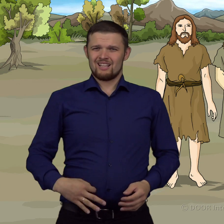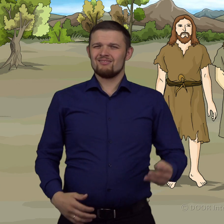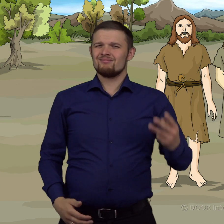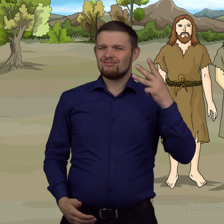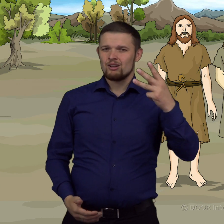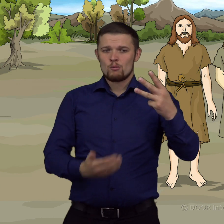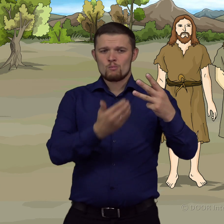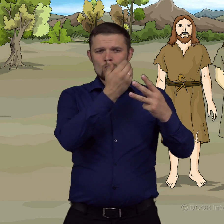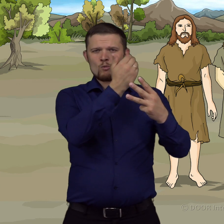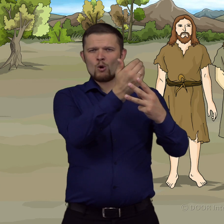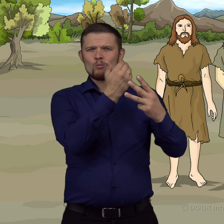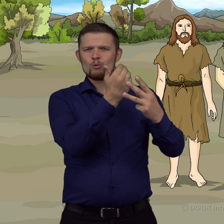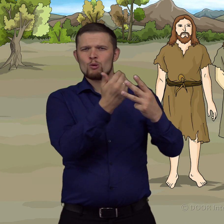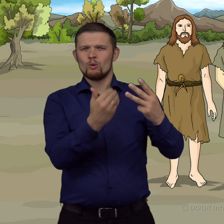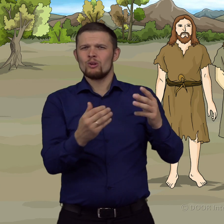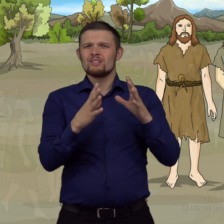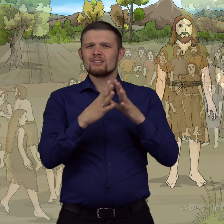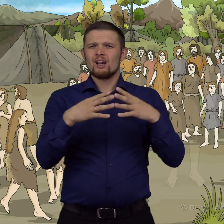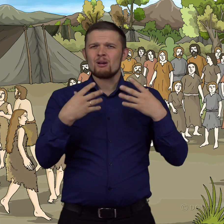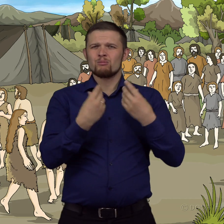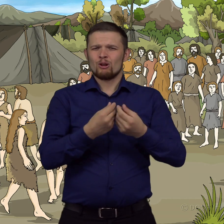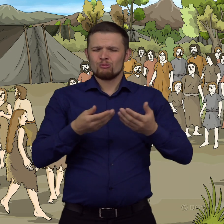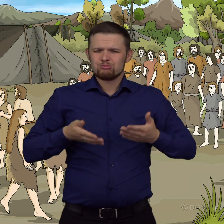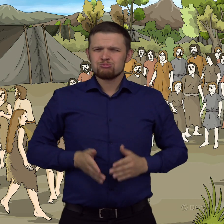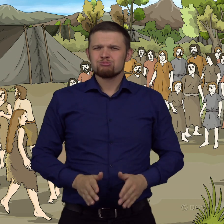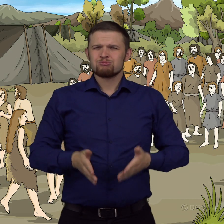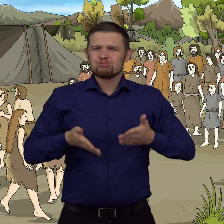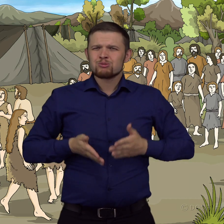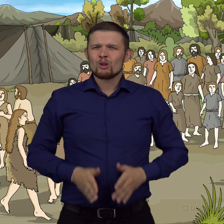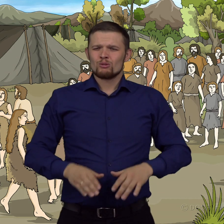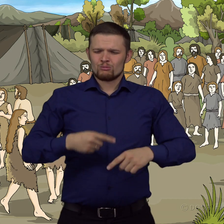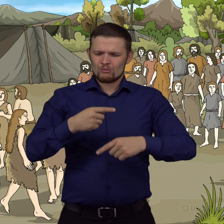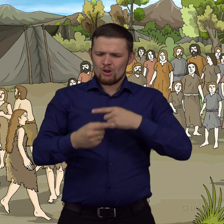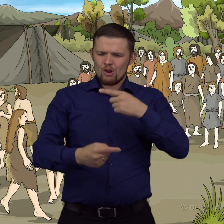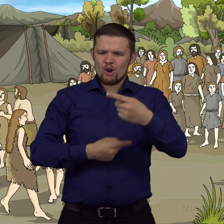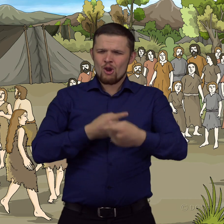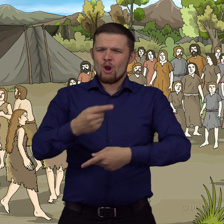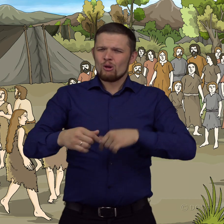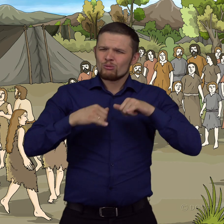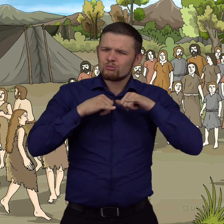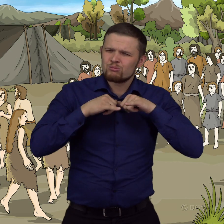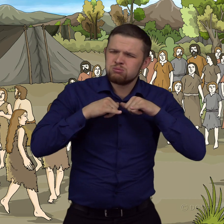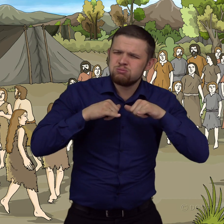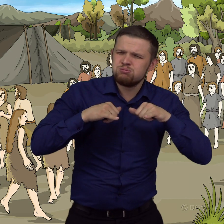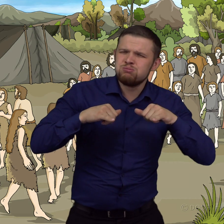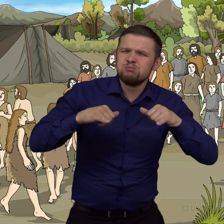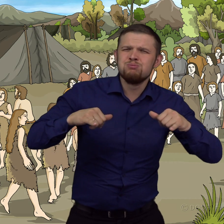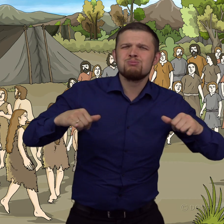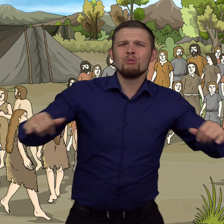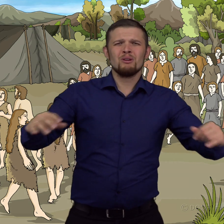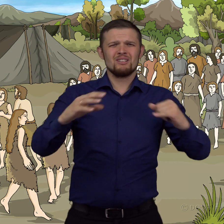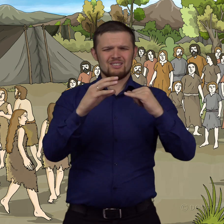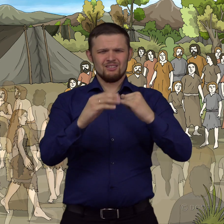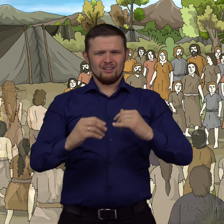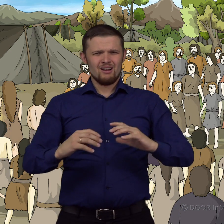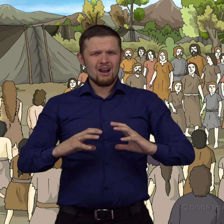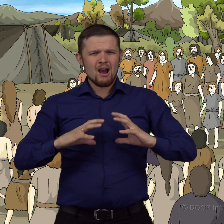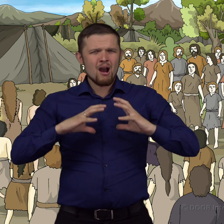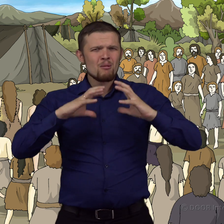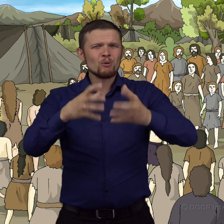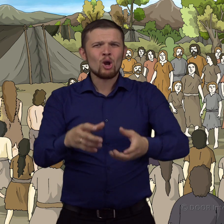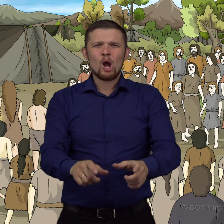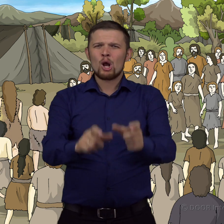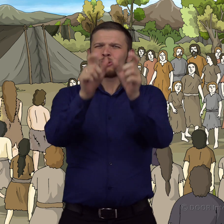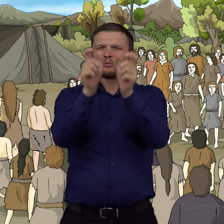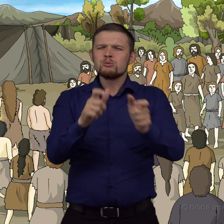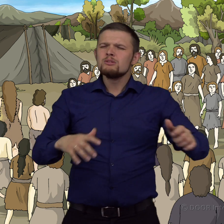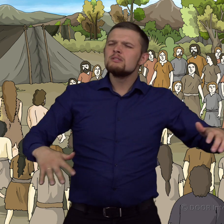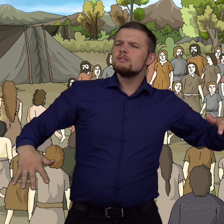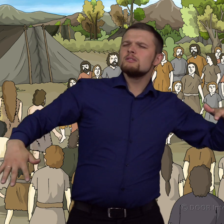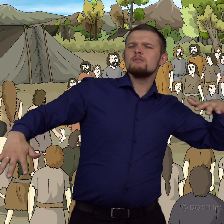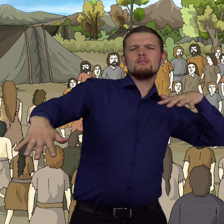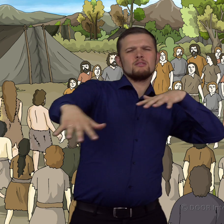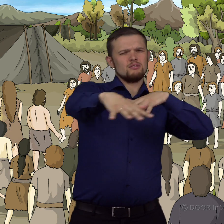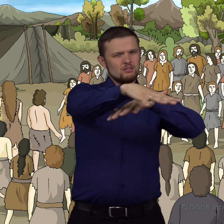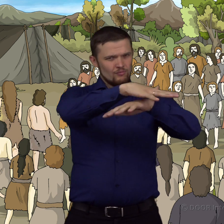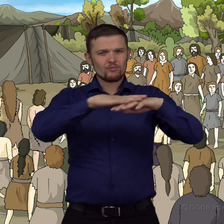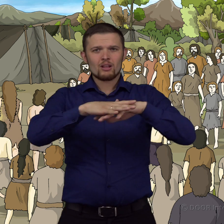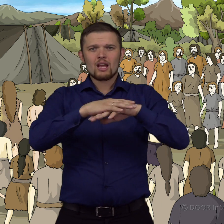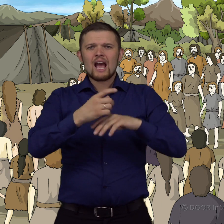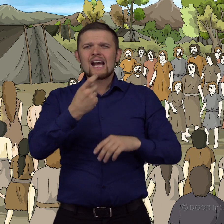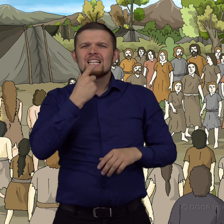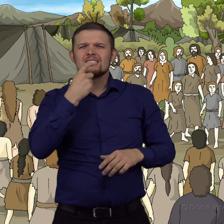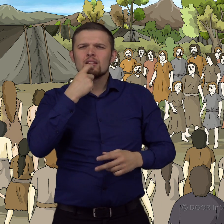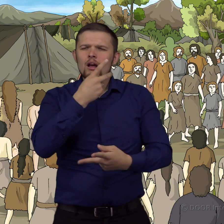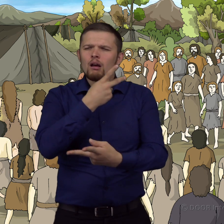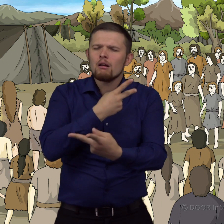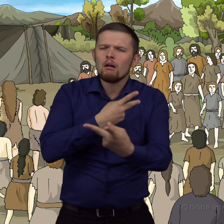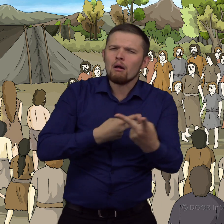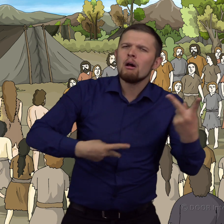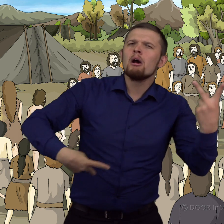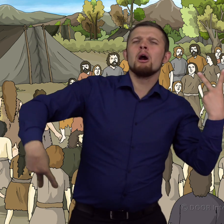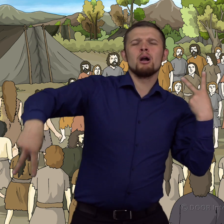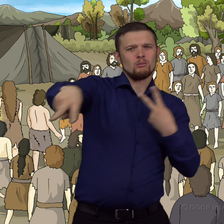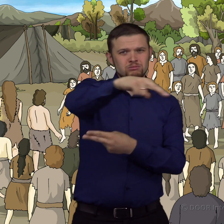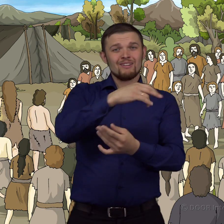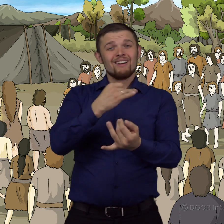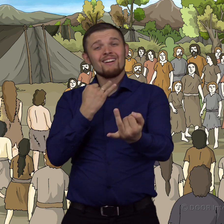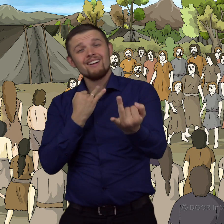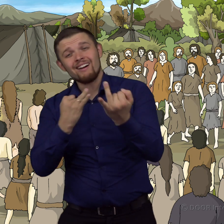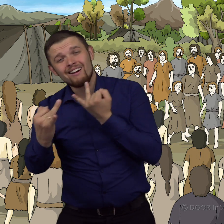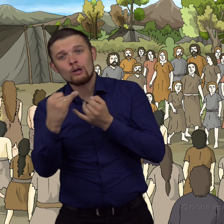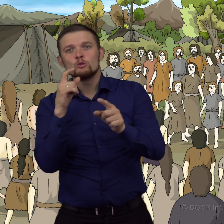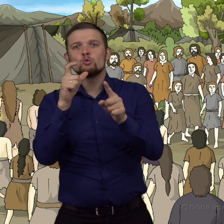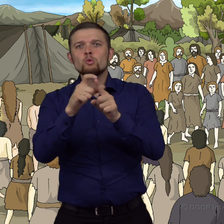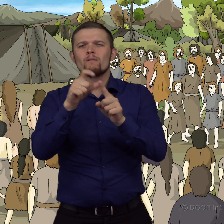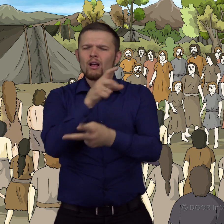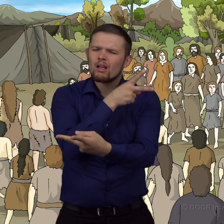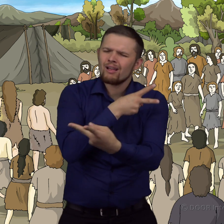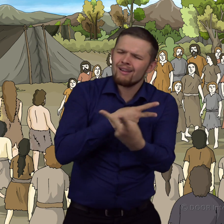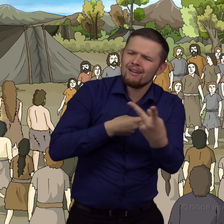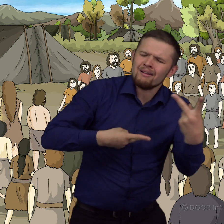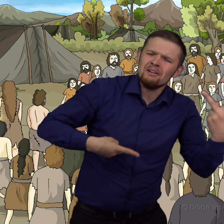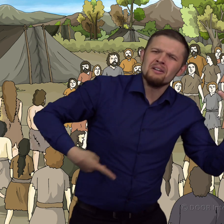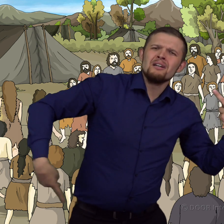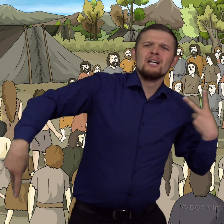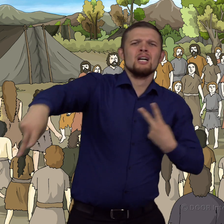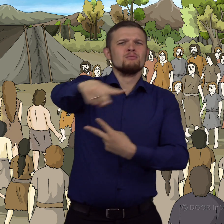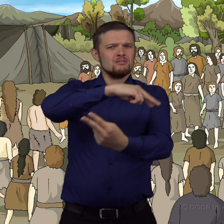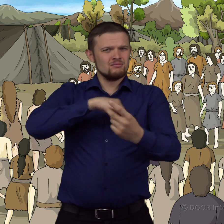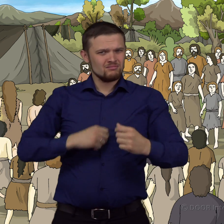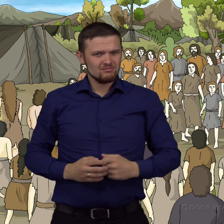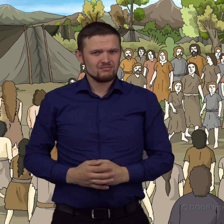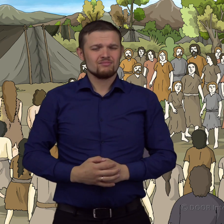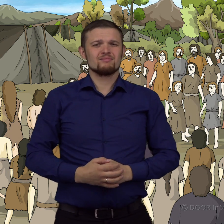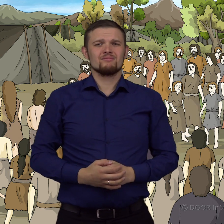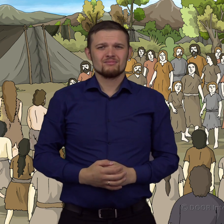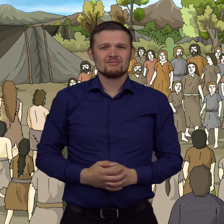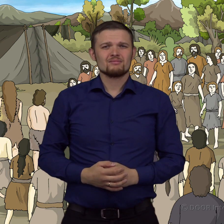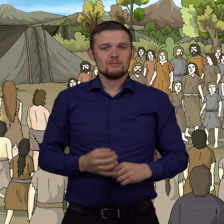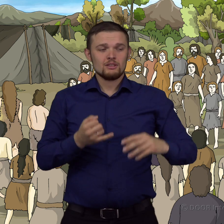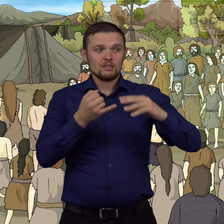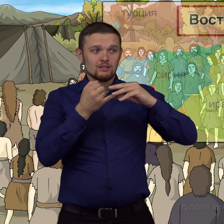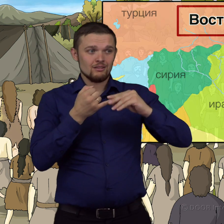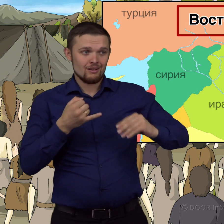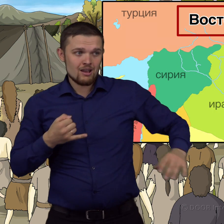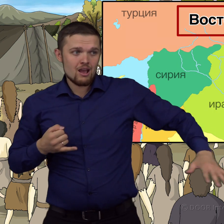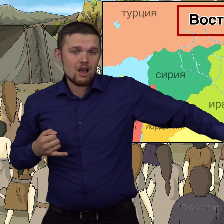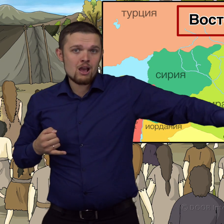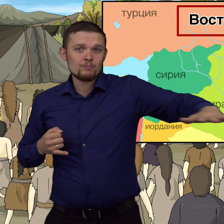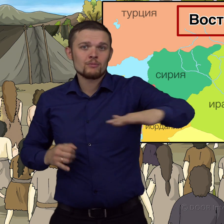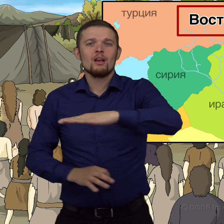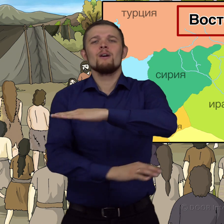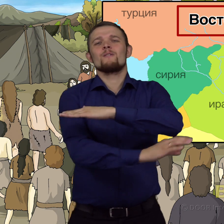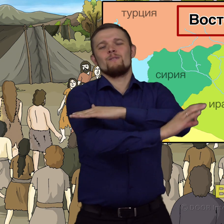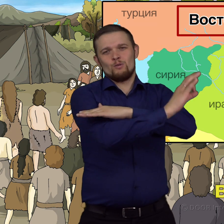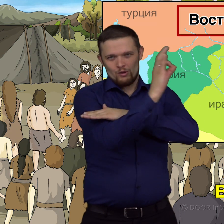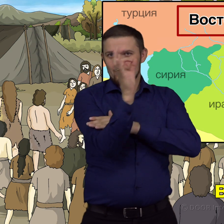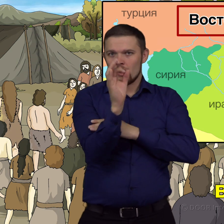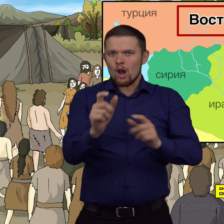From these the nations of the earth spread out after the flood. Now the whole world had one language and a common form of speech.